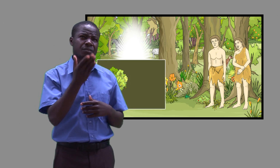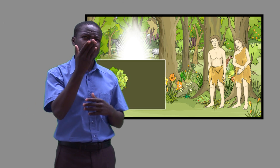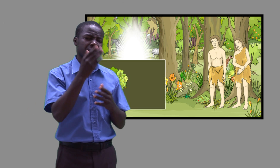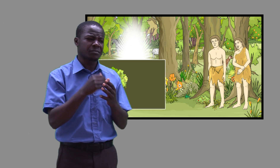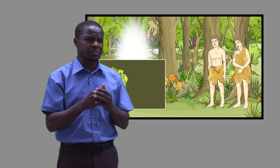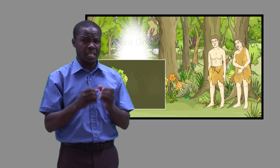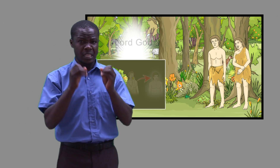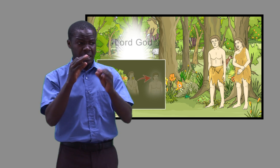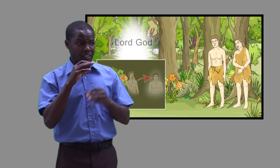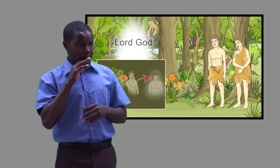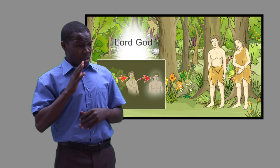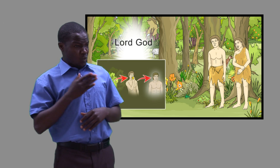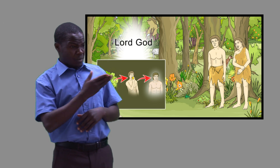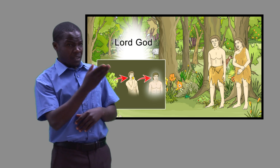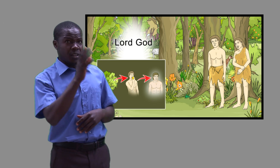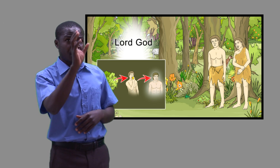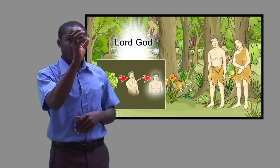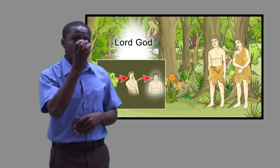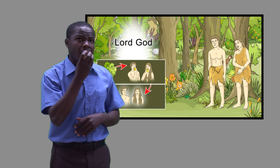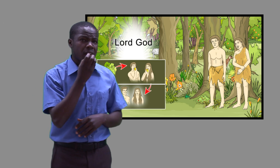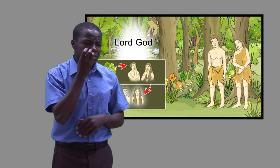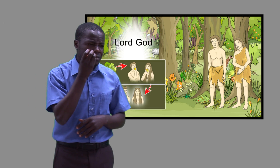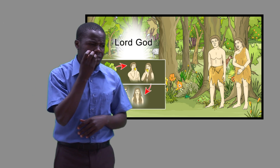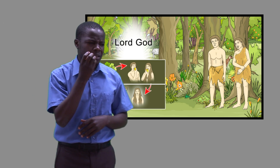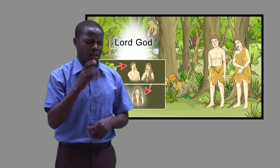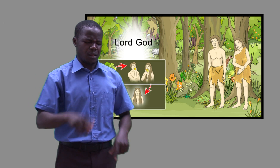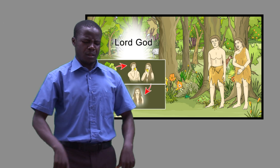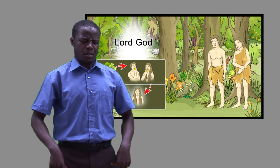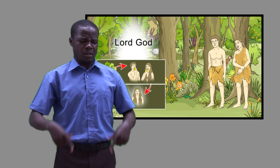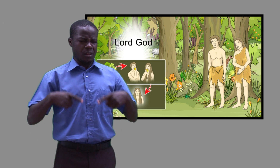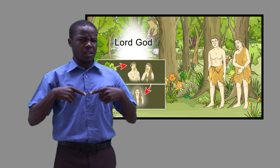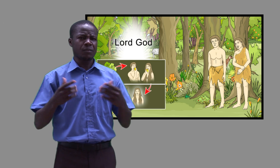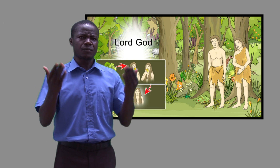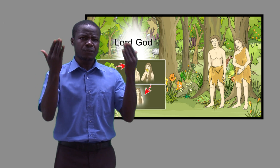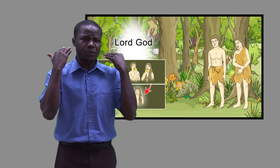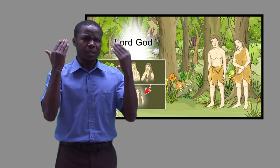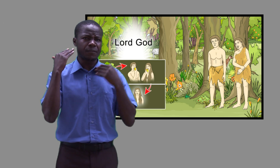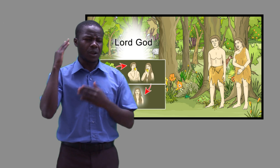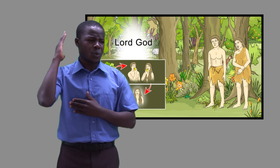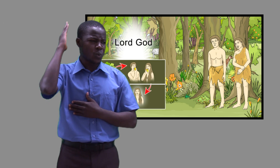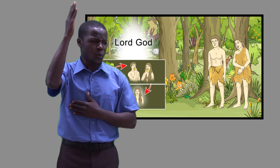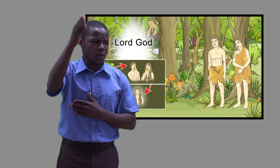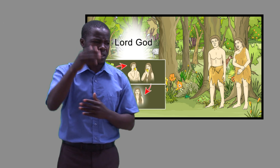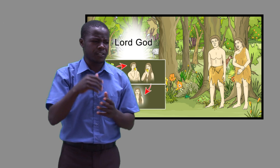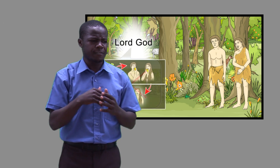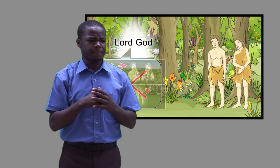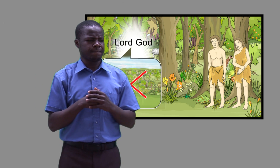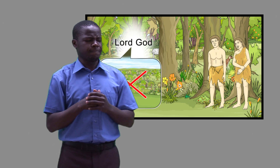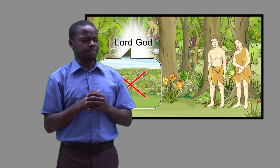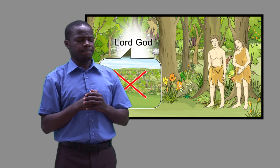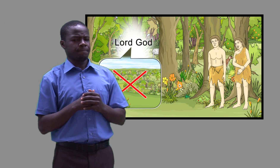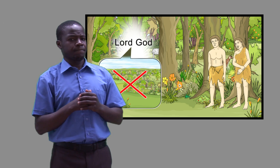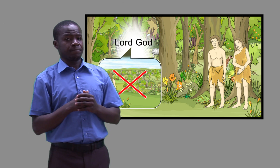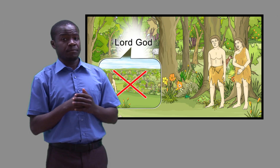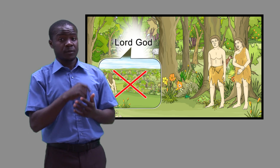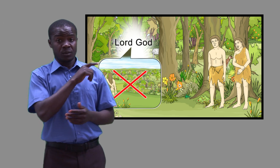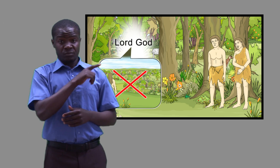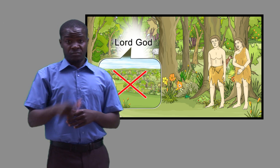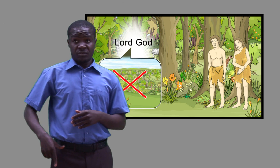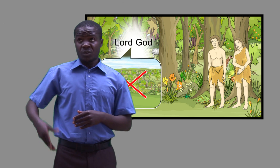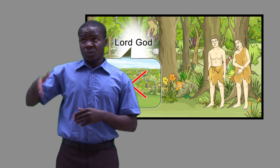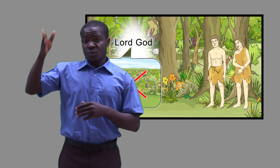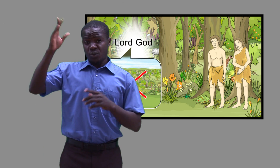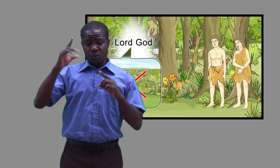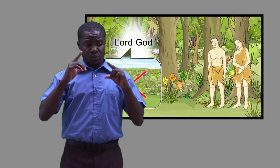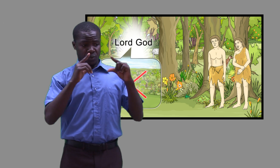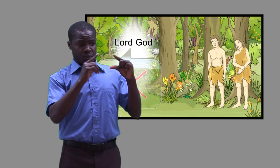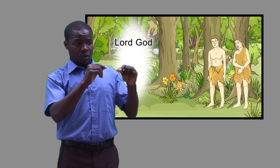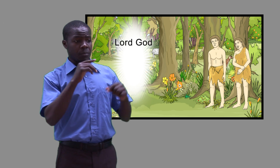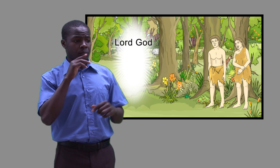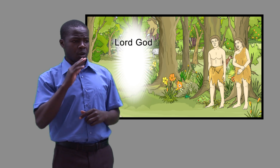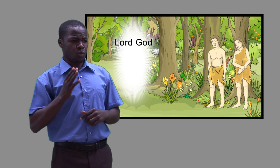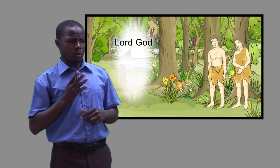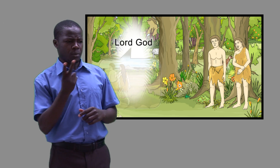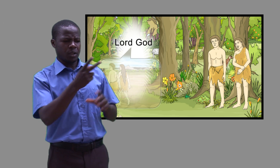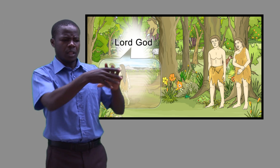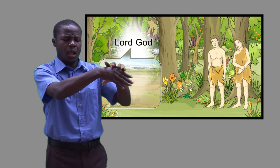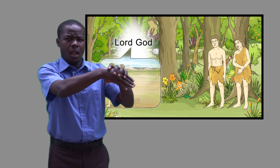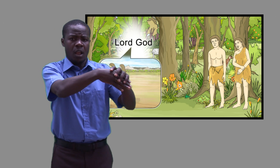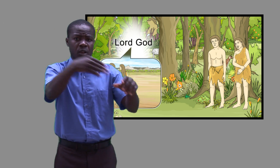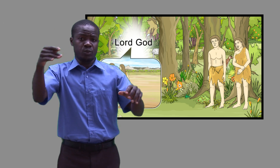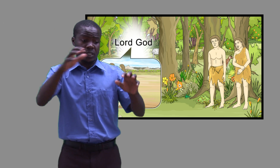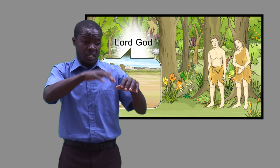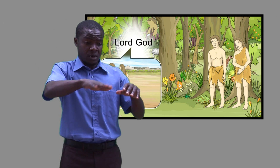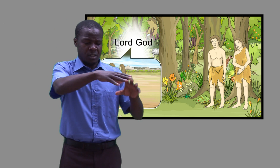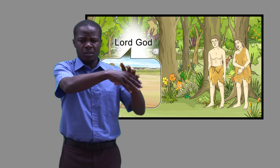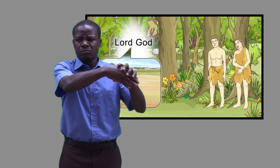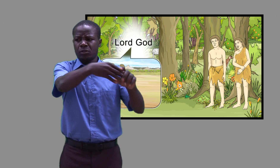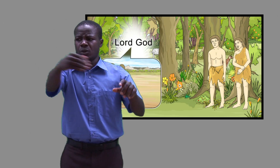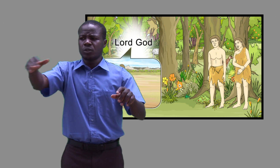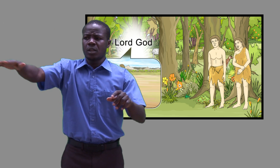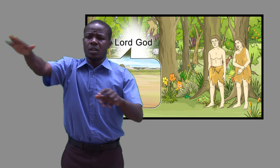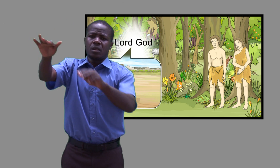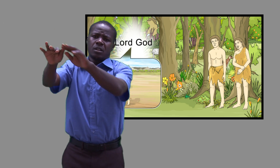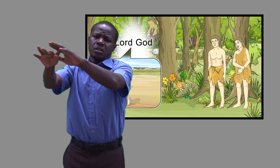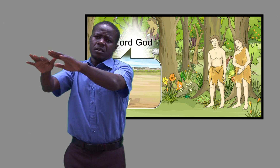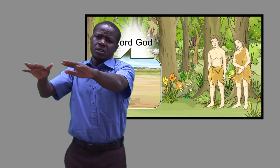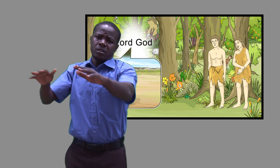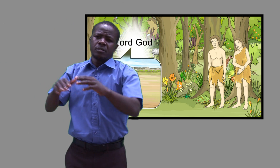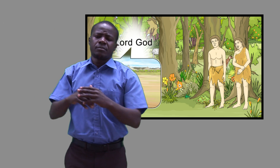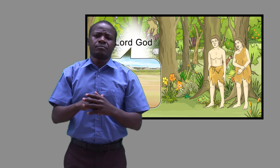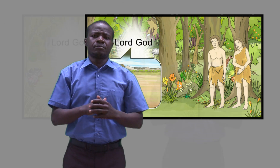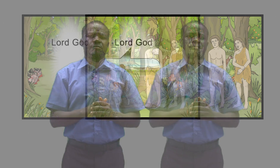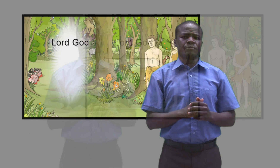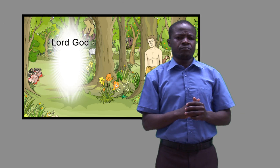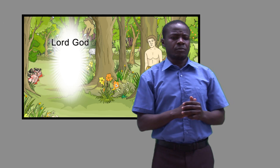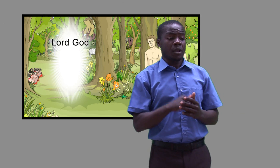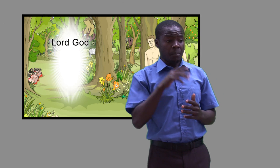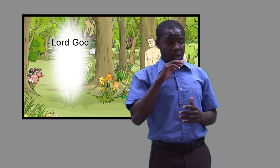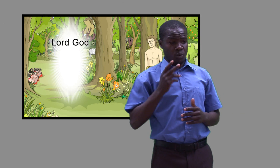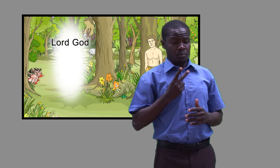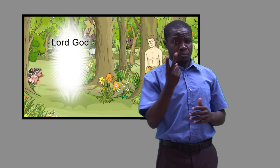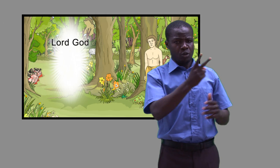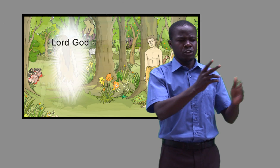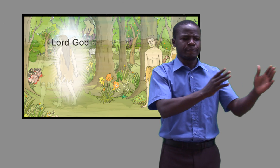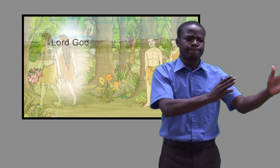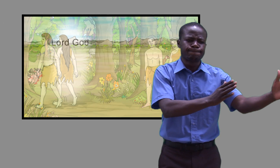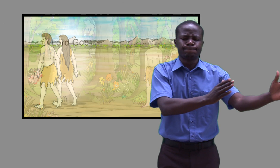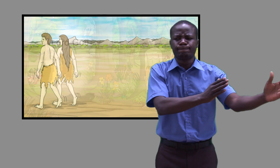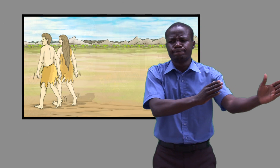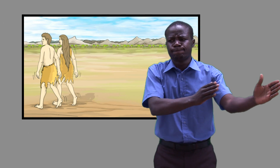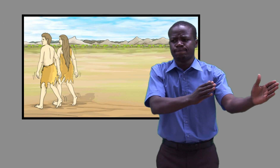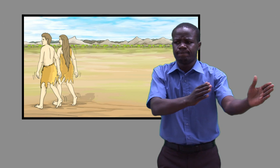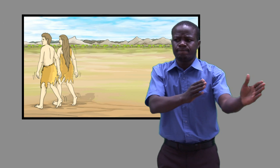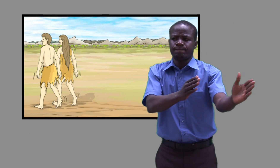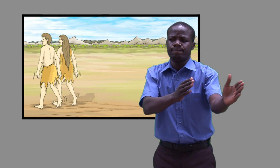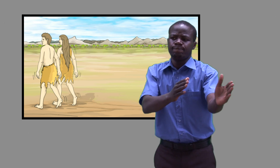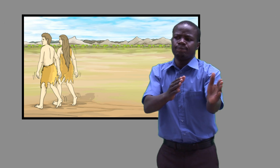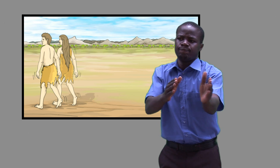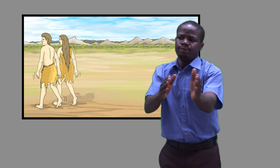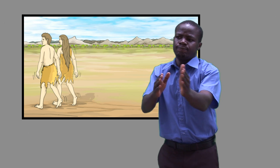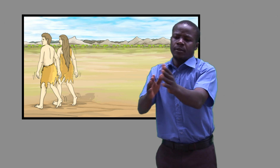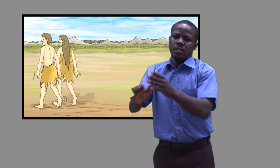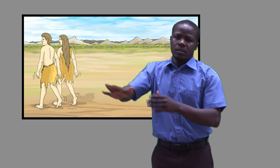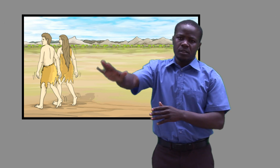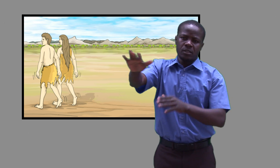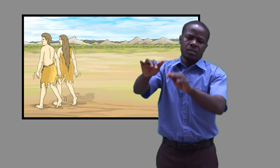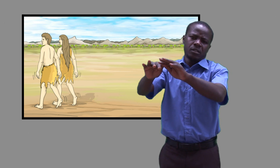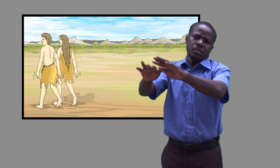And now, lest he reach out his hand and take also from the tree of life, and eat, and live forever...”